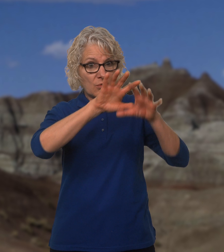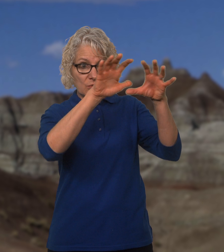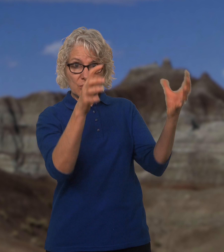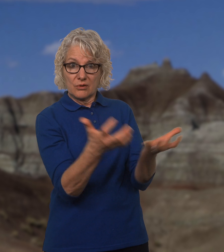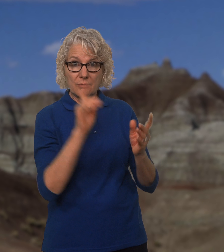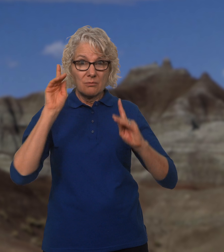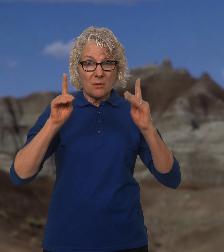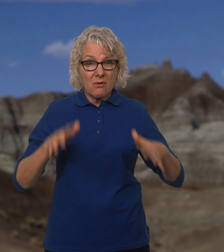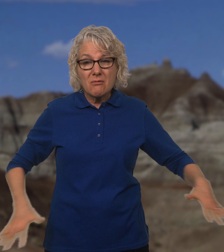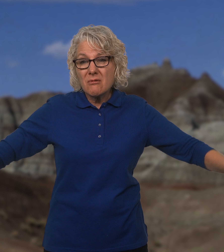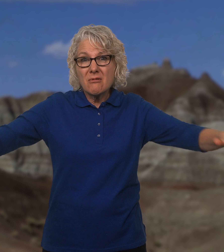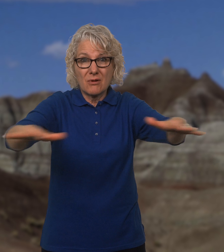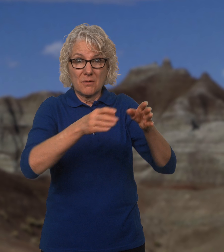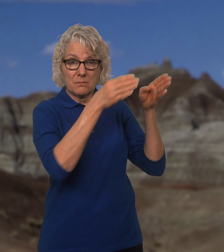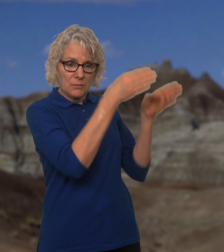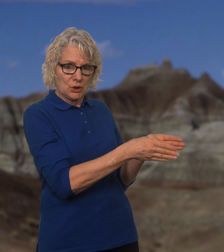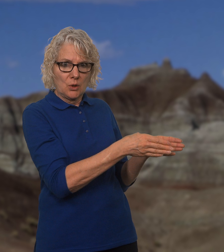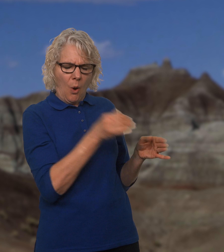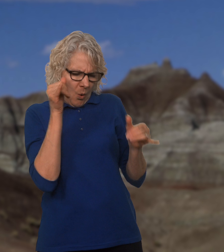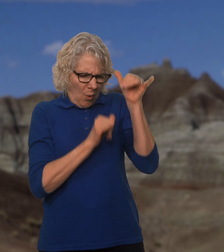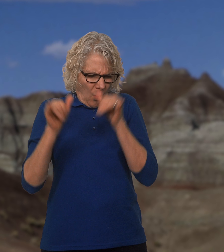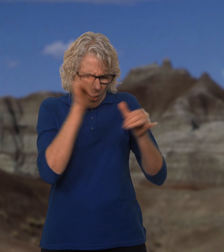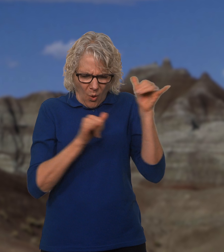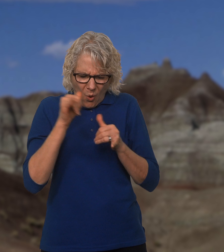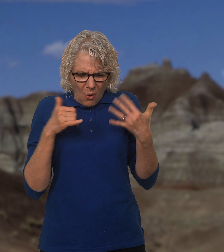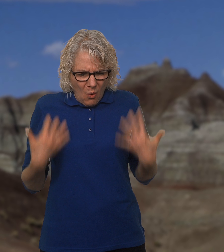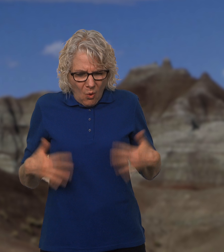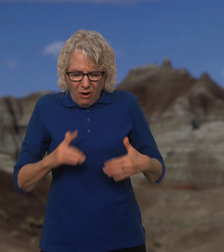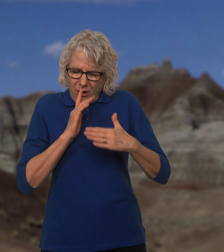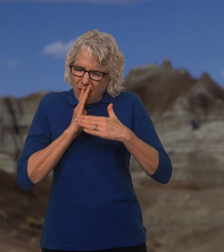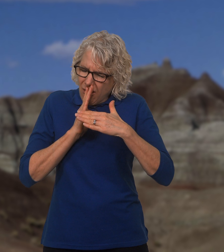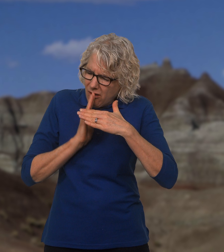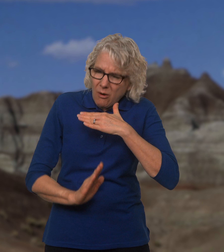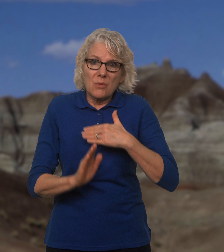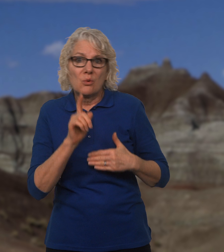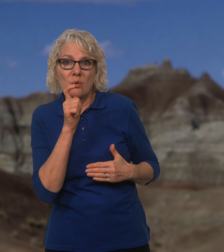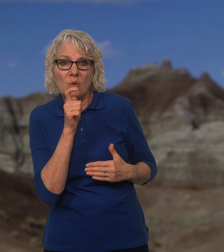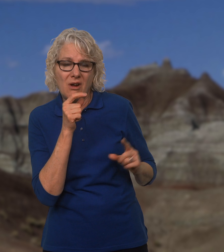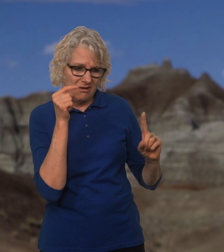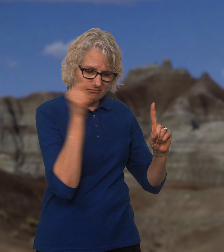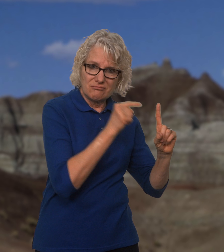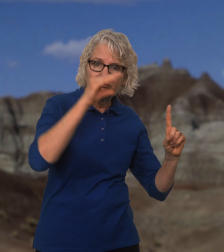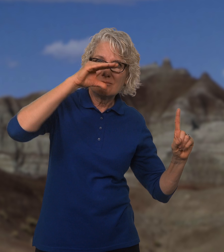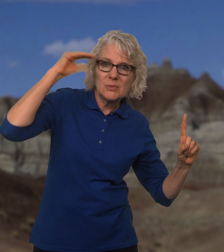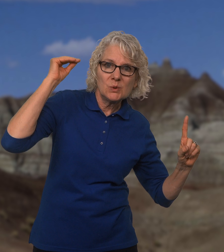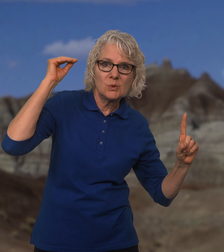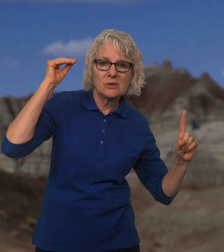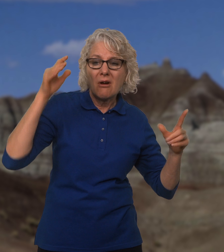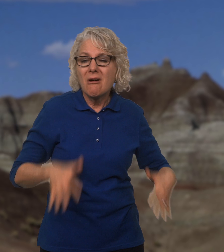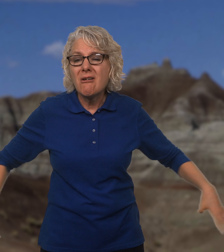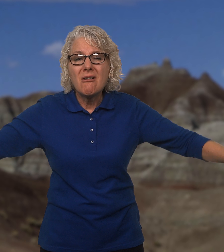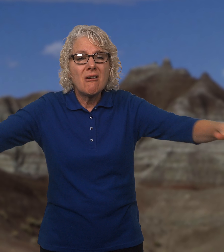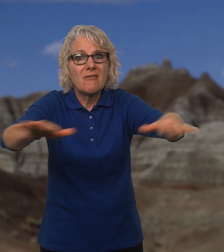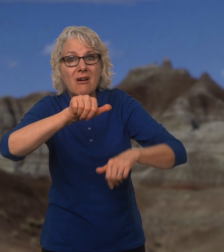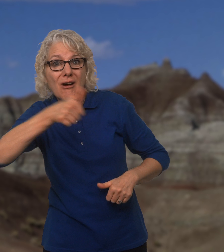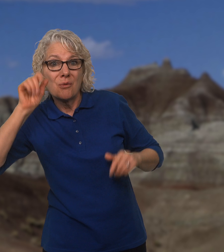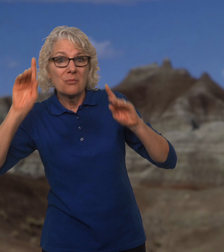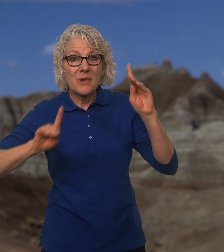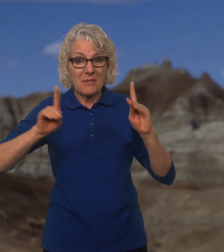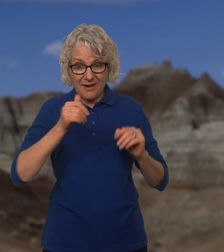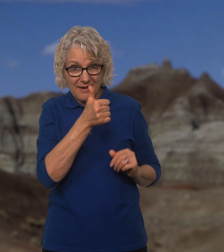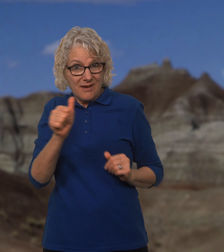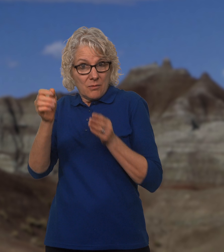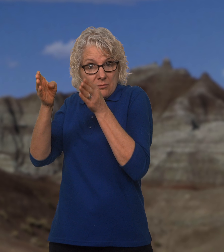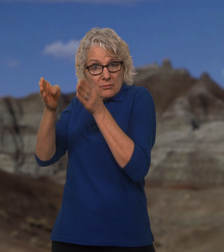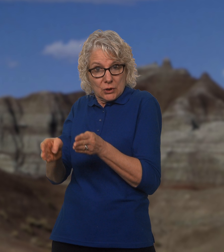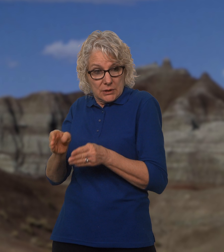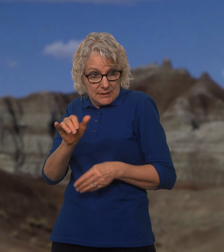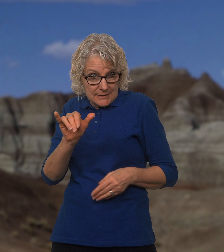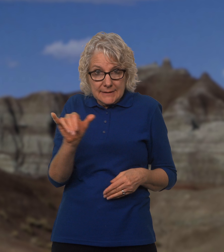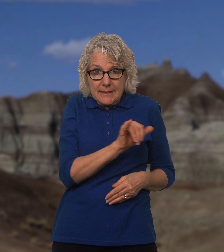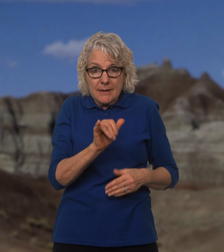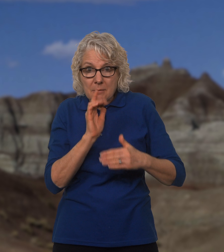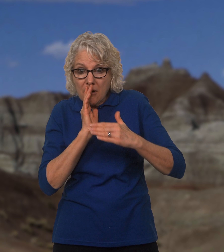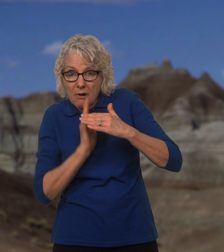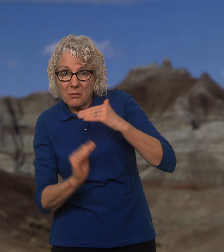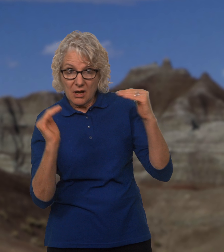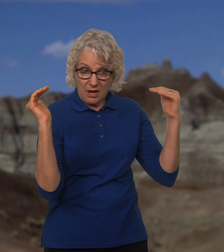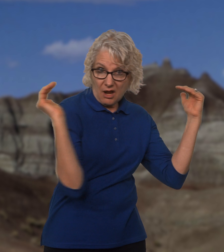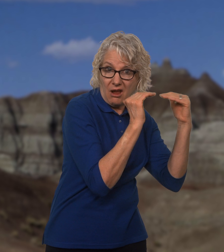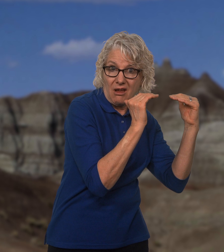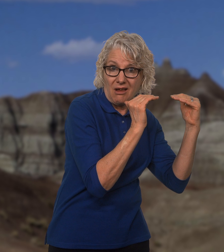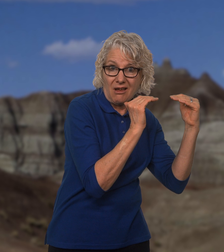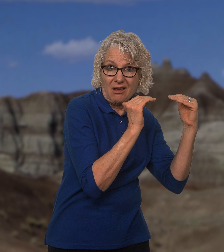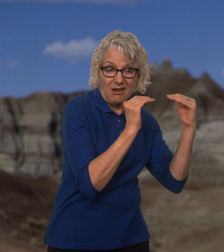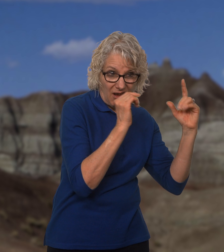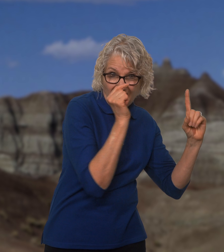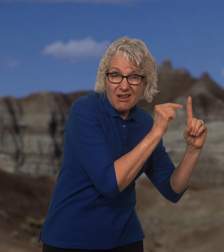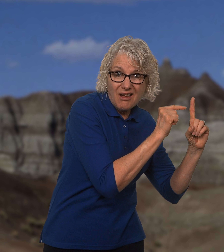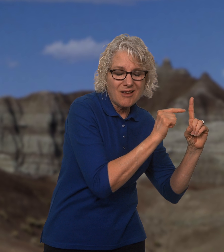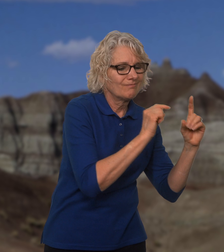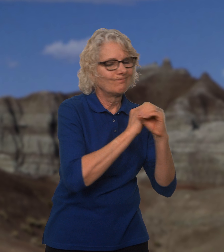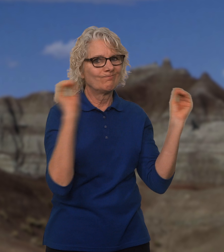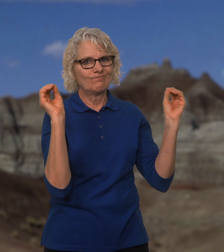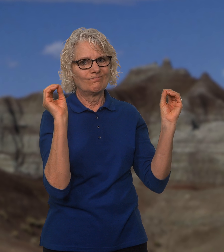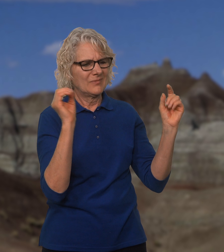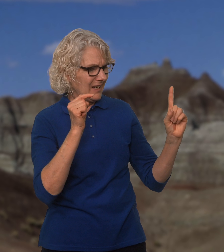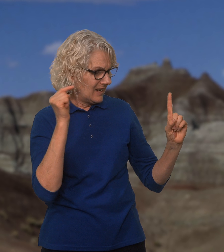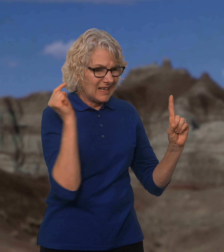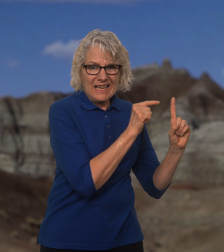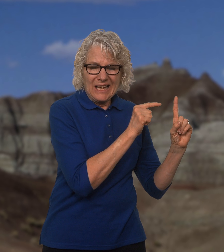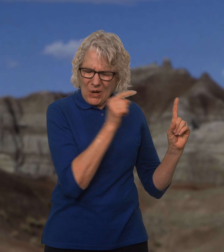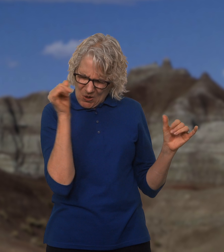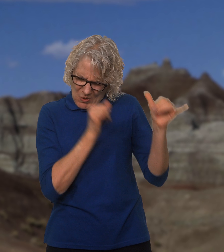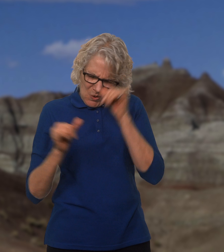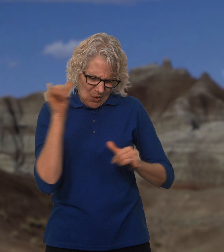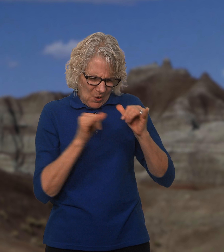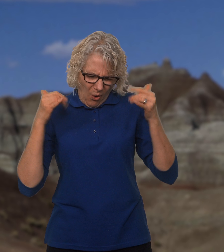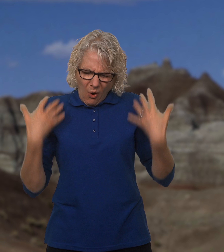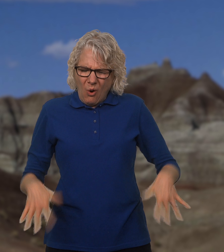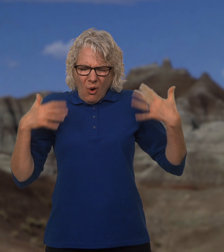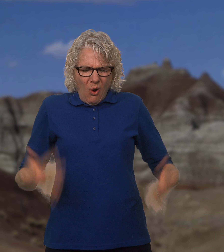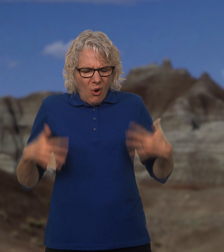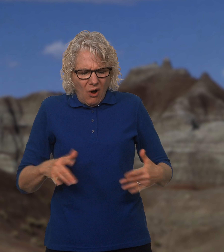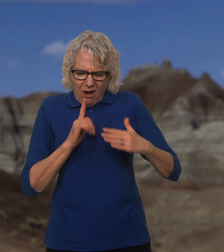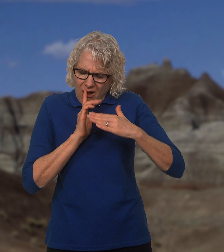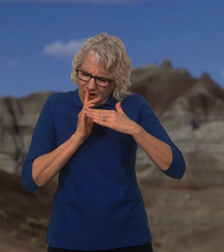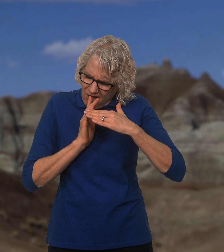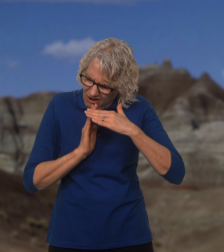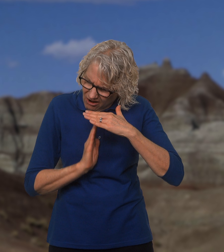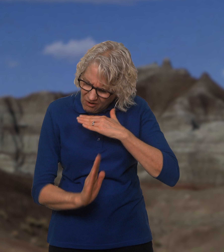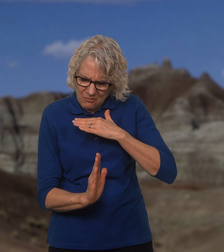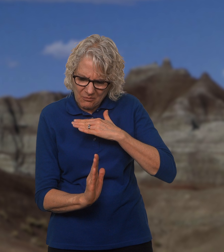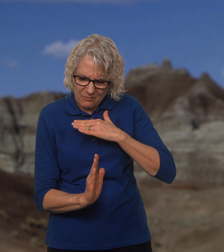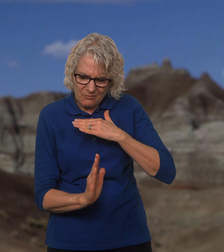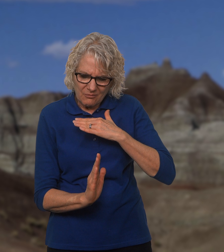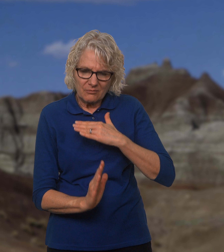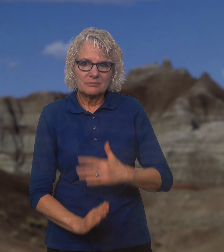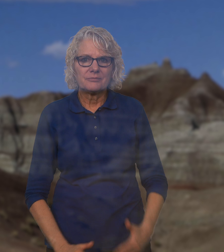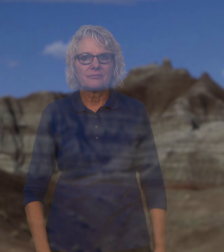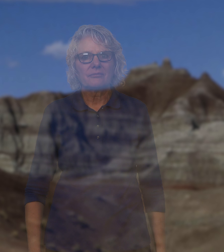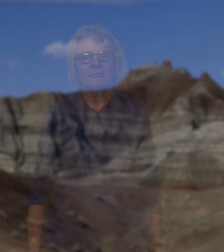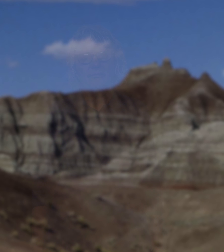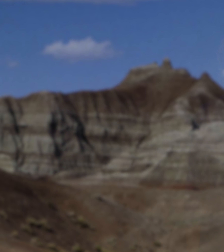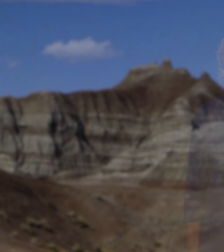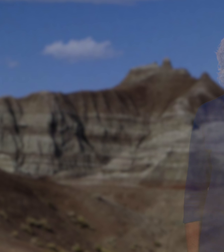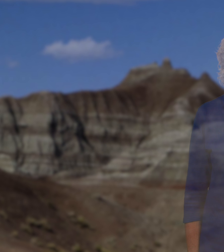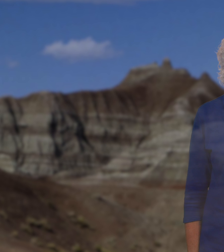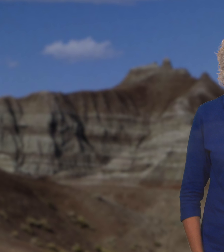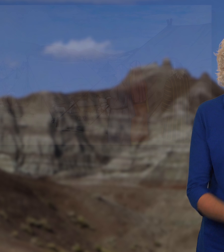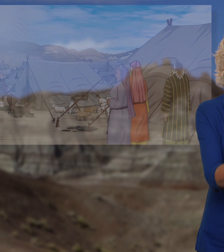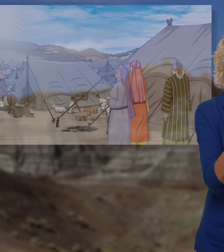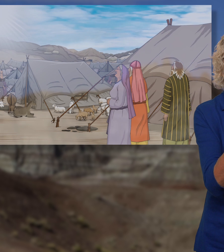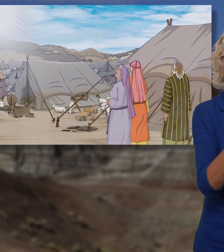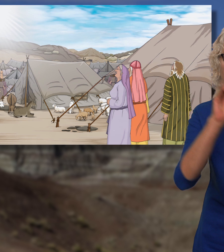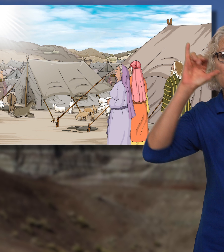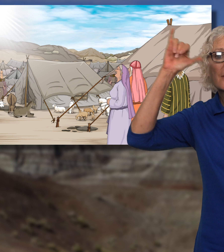Now Moses was a very humble man, more so than any man on the face of the earth.